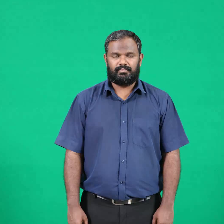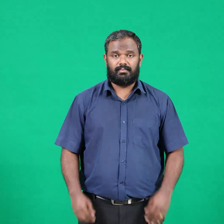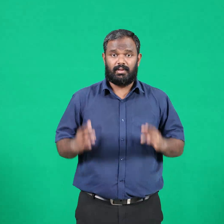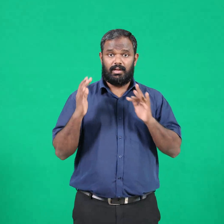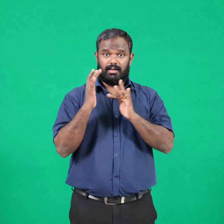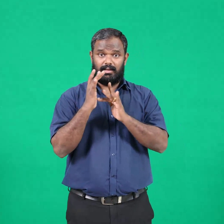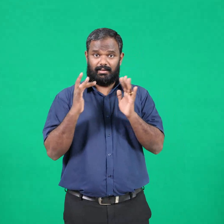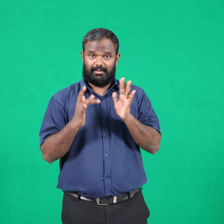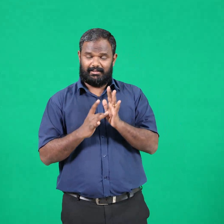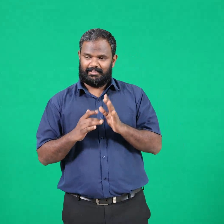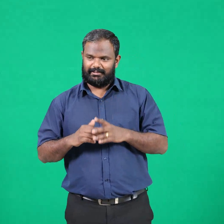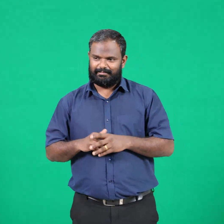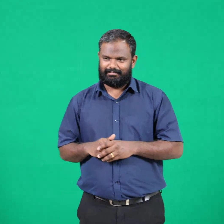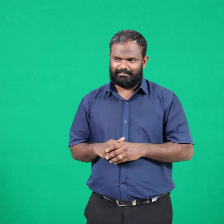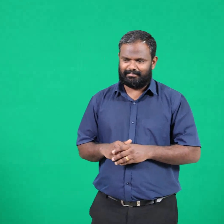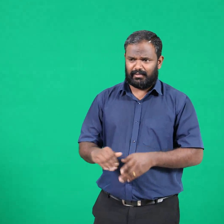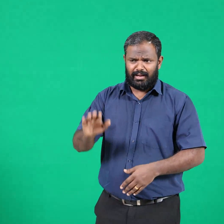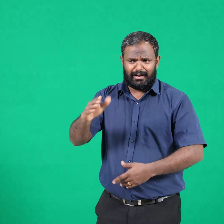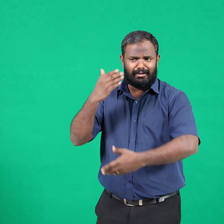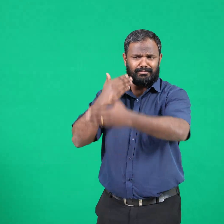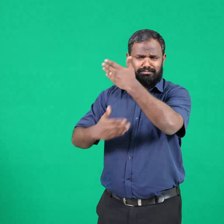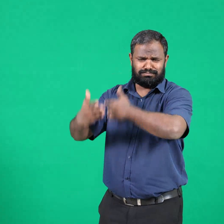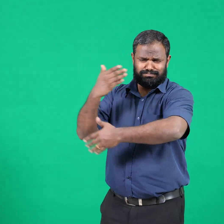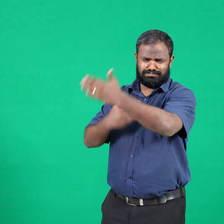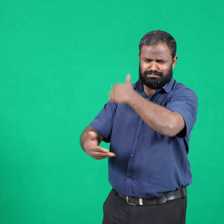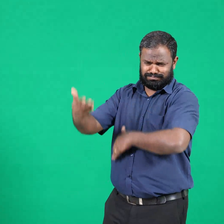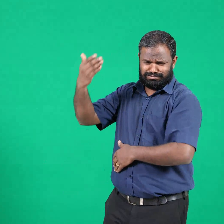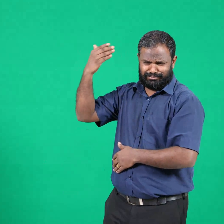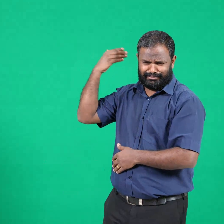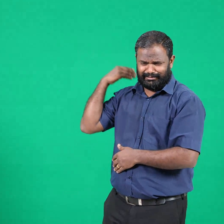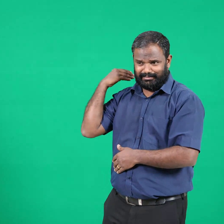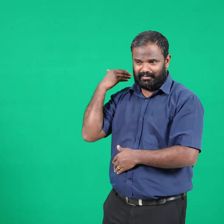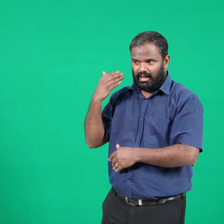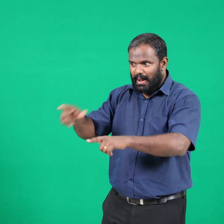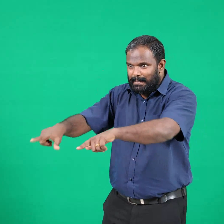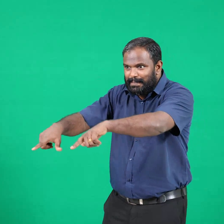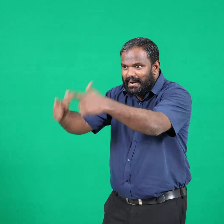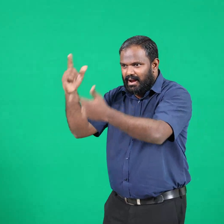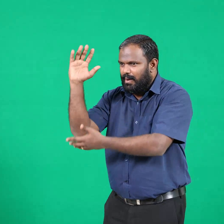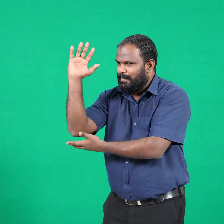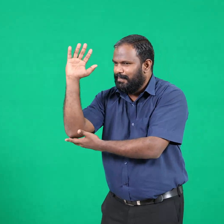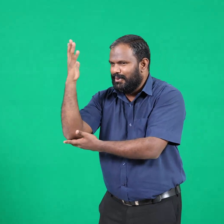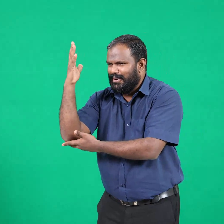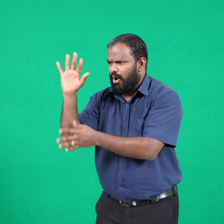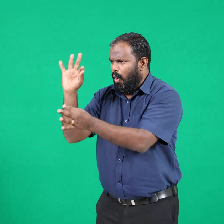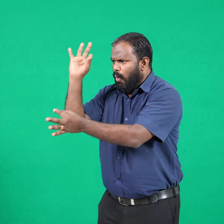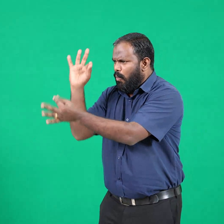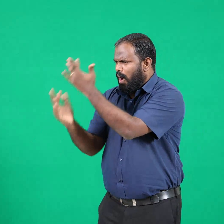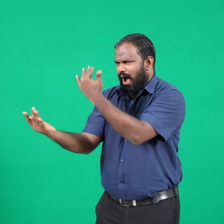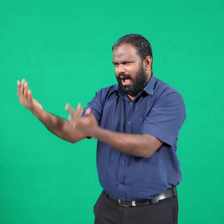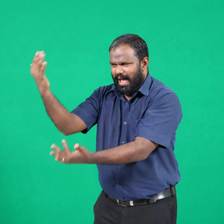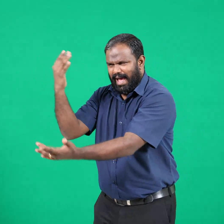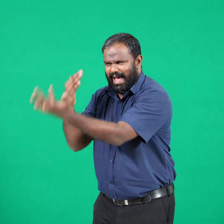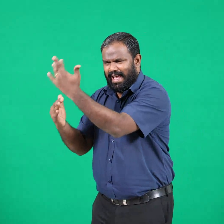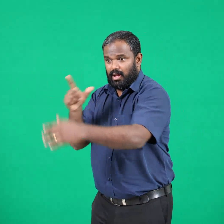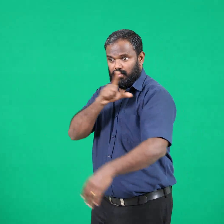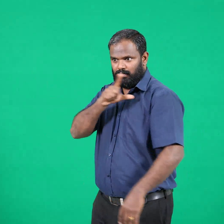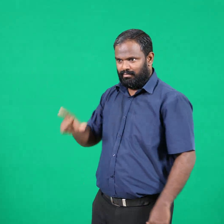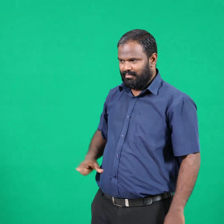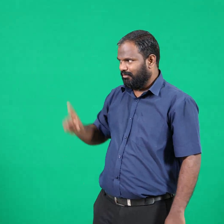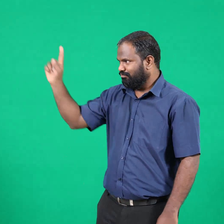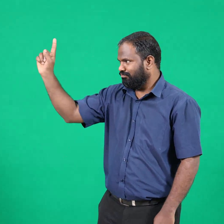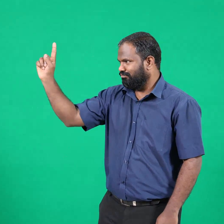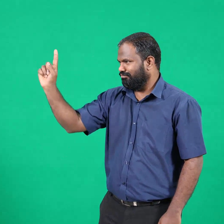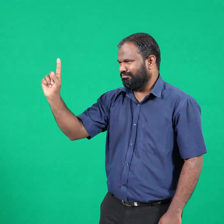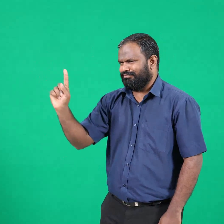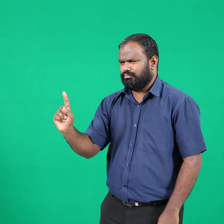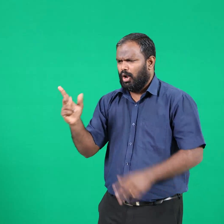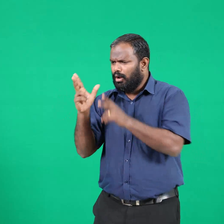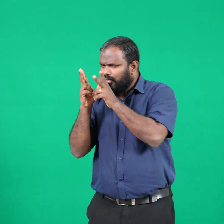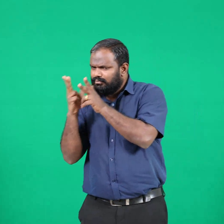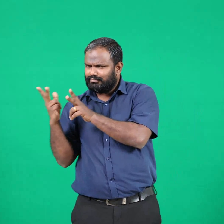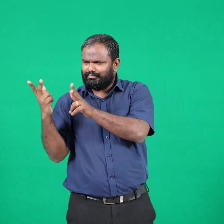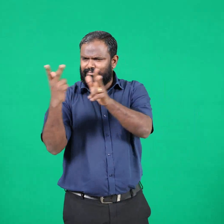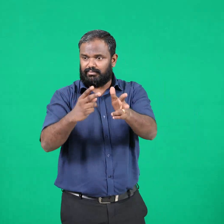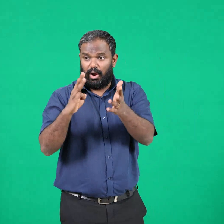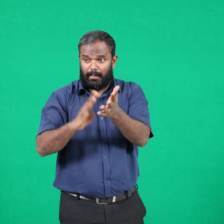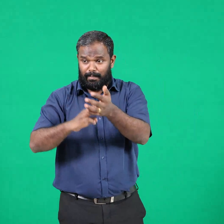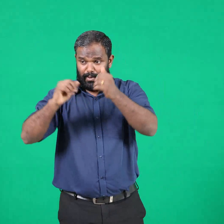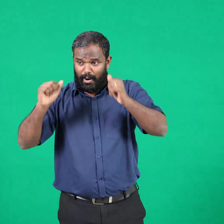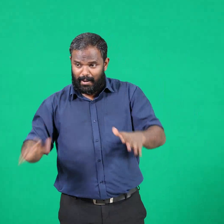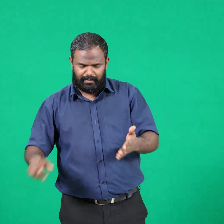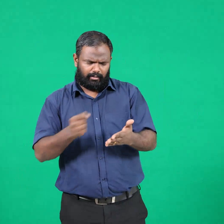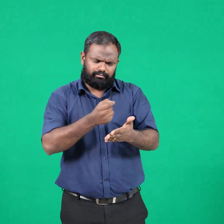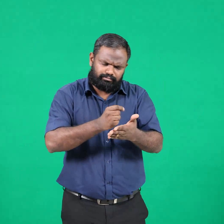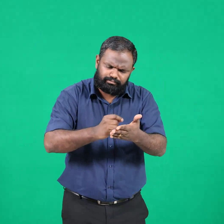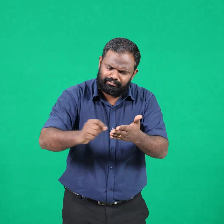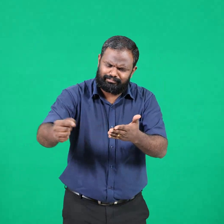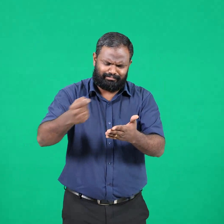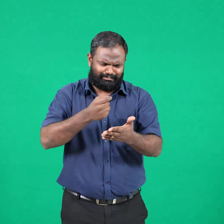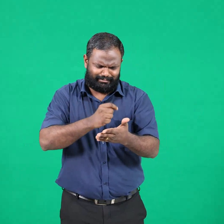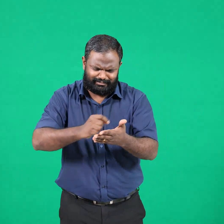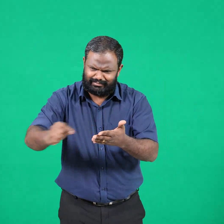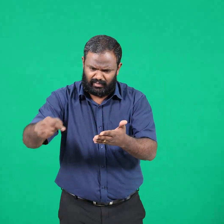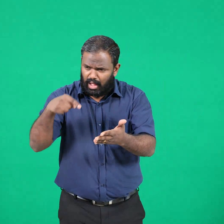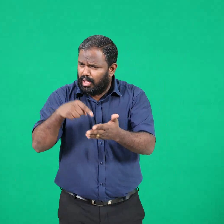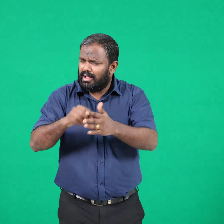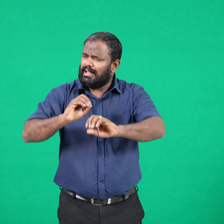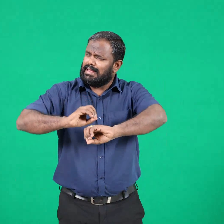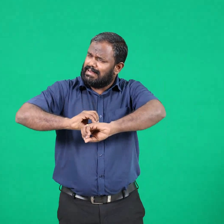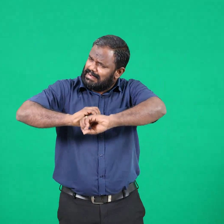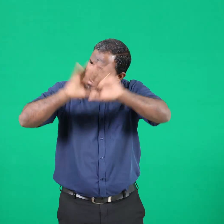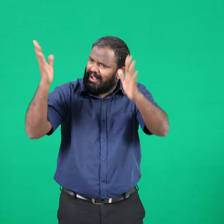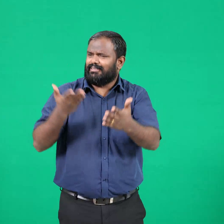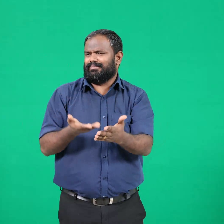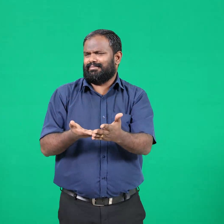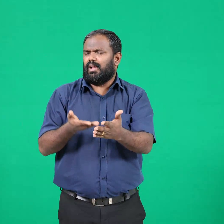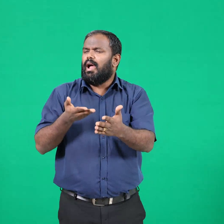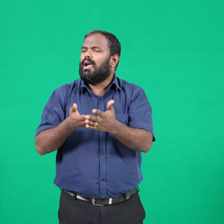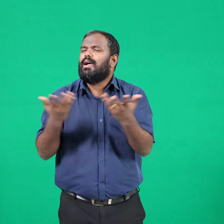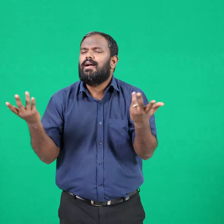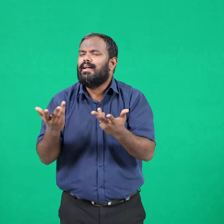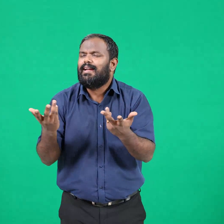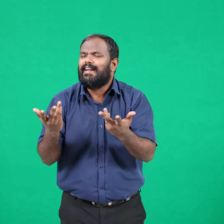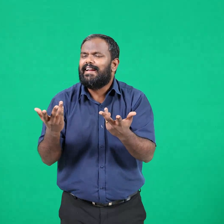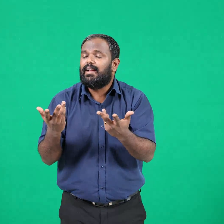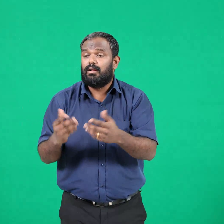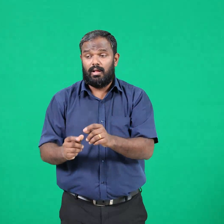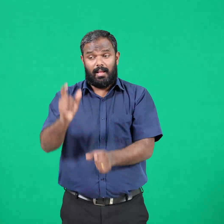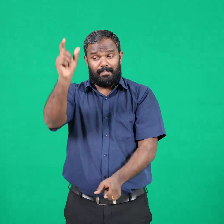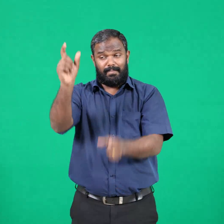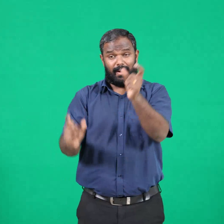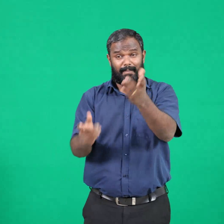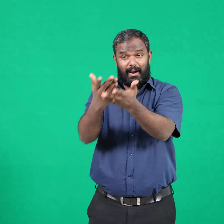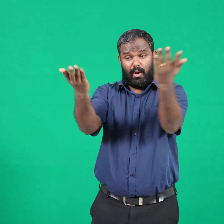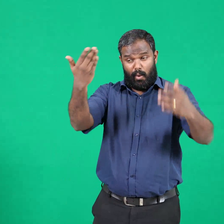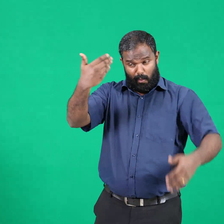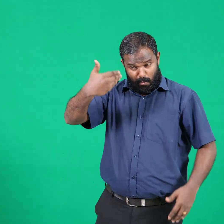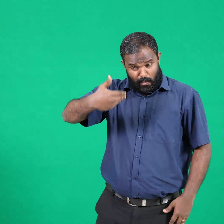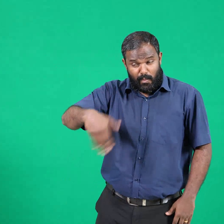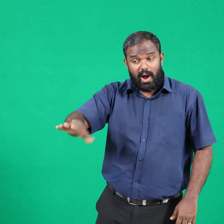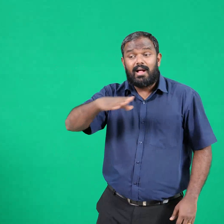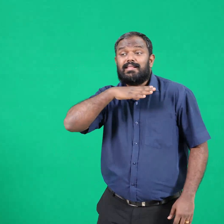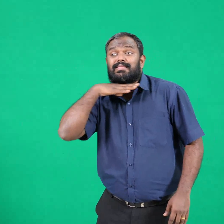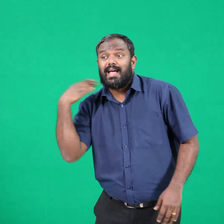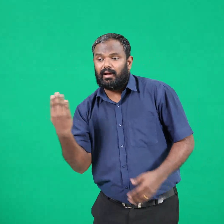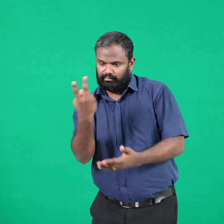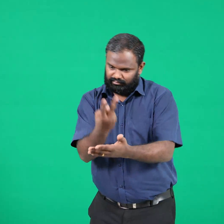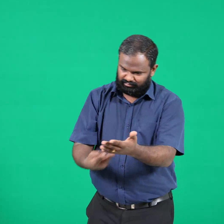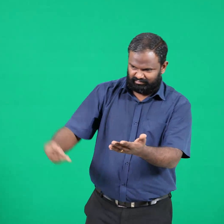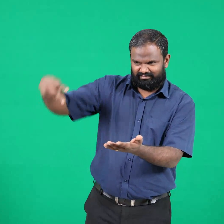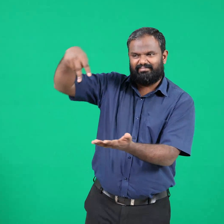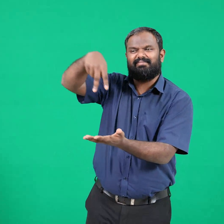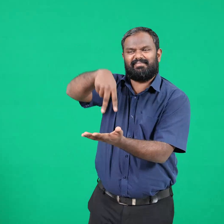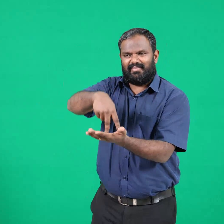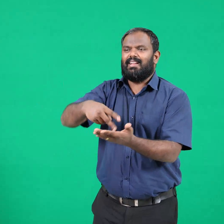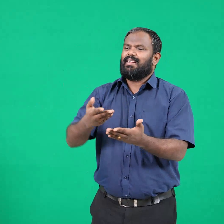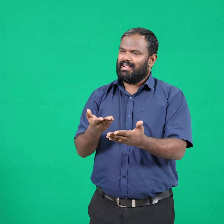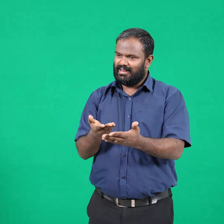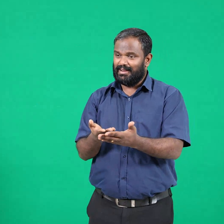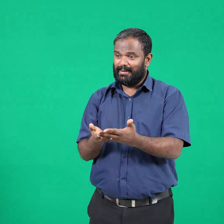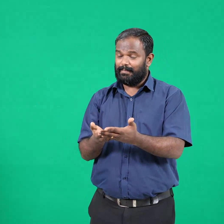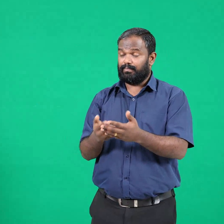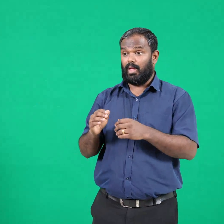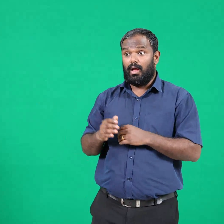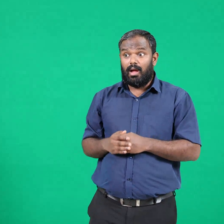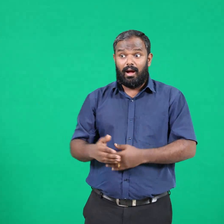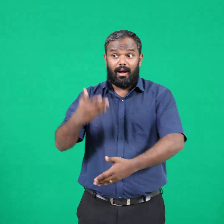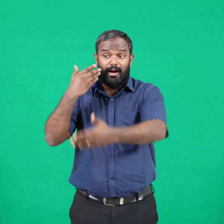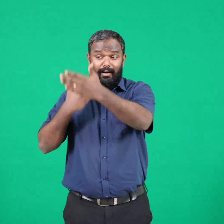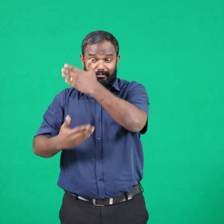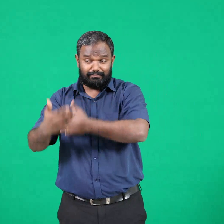Even Moses demonstrates that the dead are raised, in the passage about the burning bush.